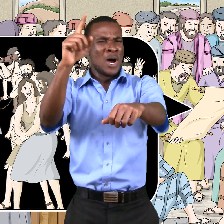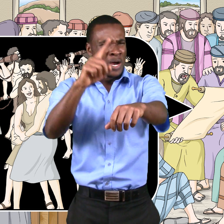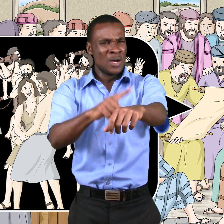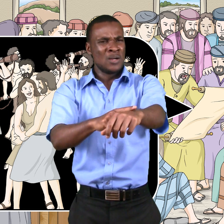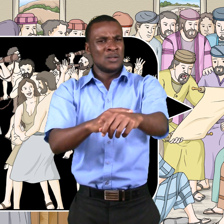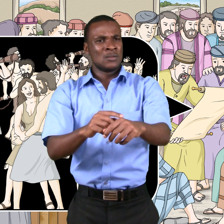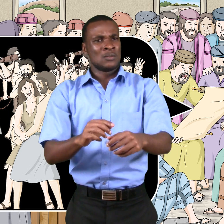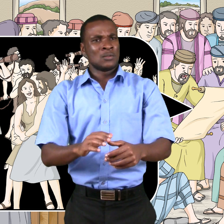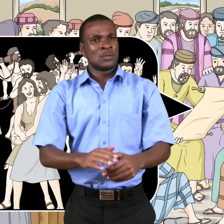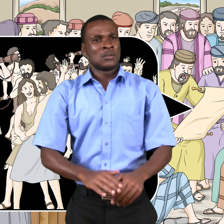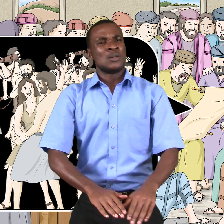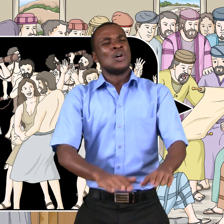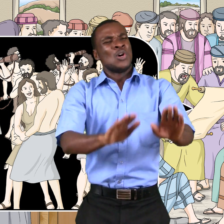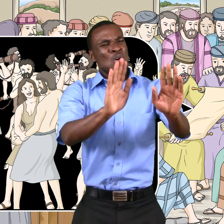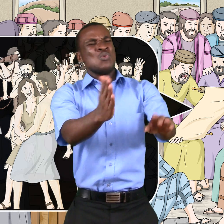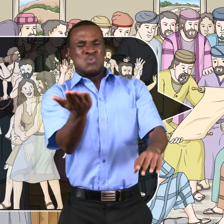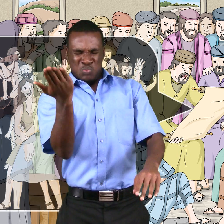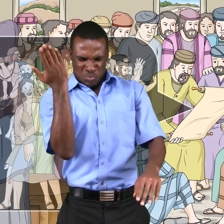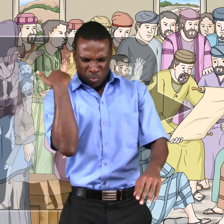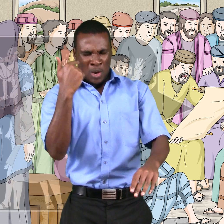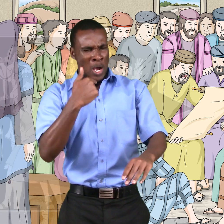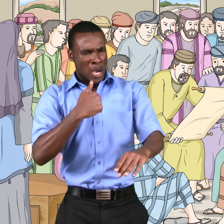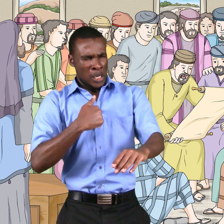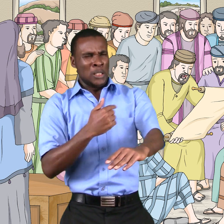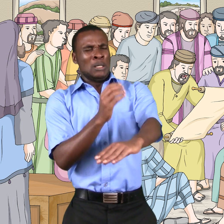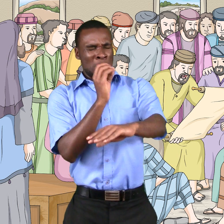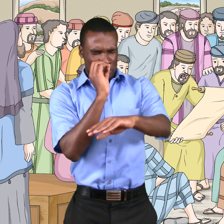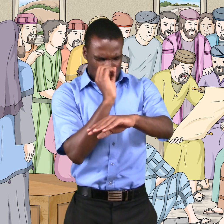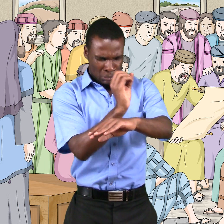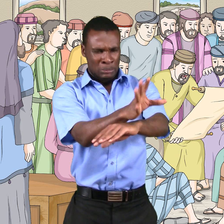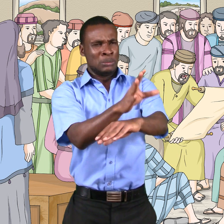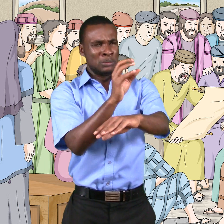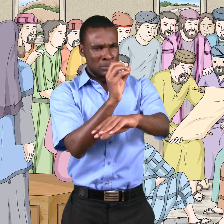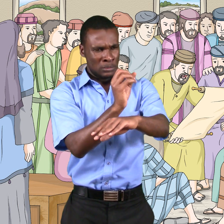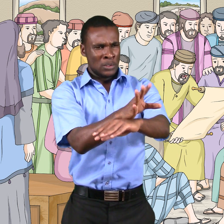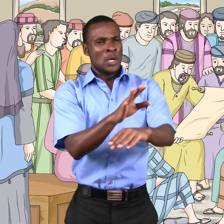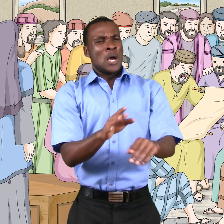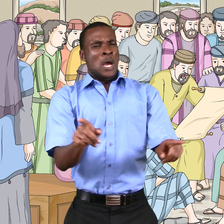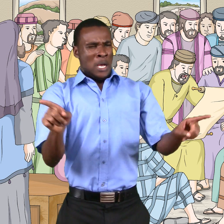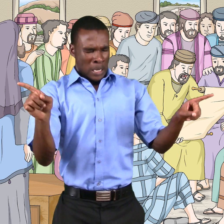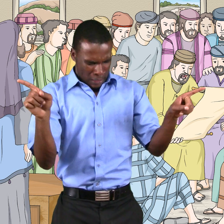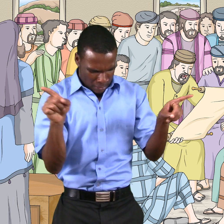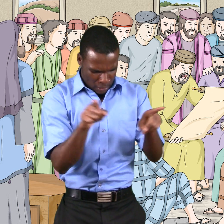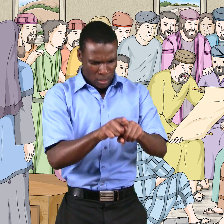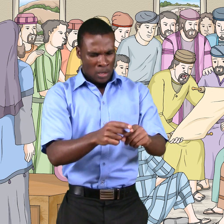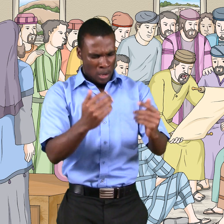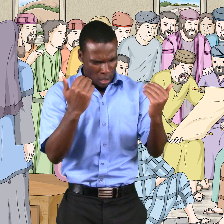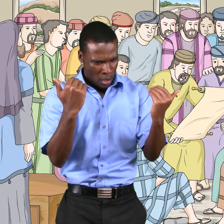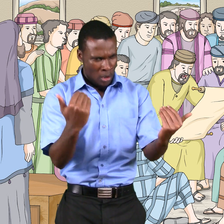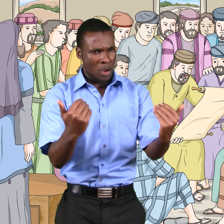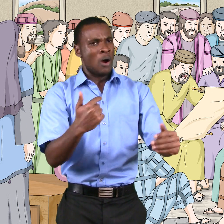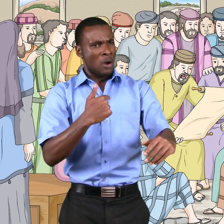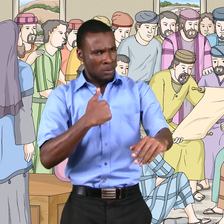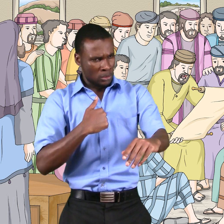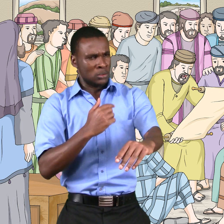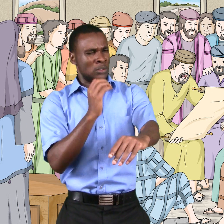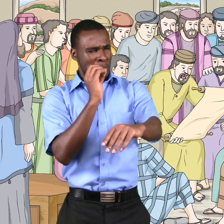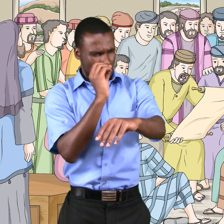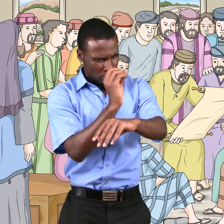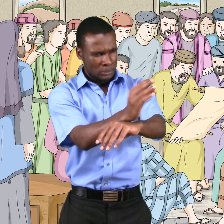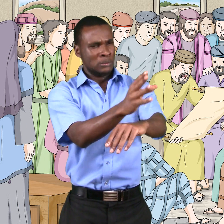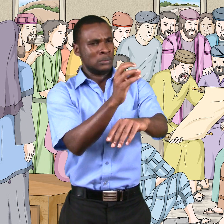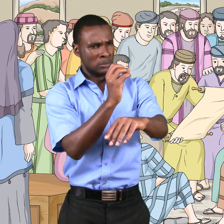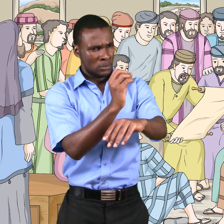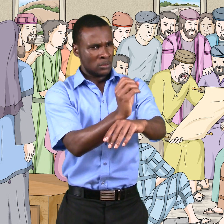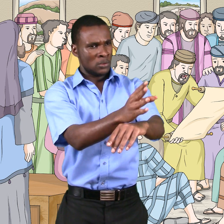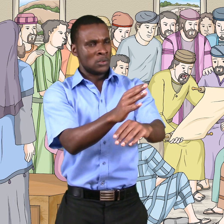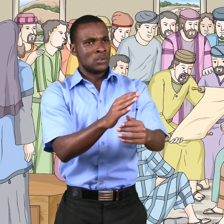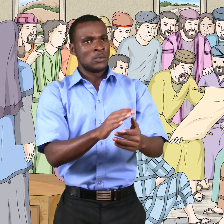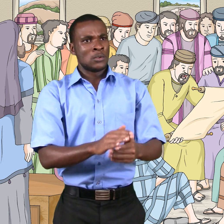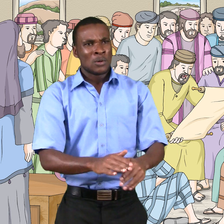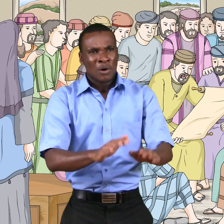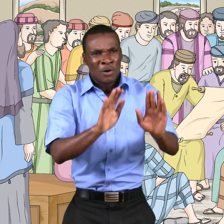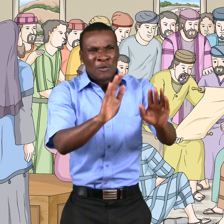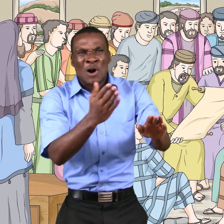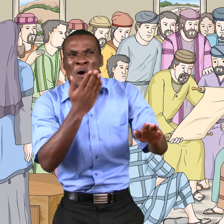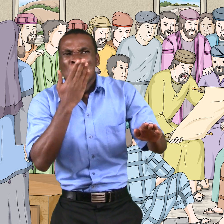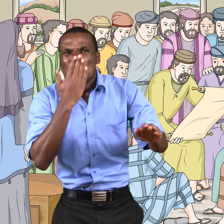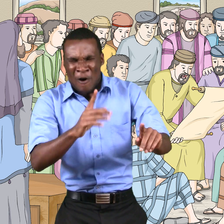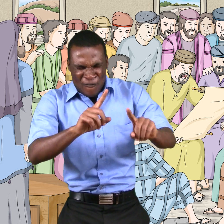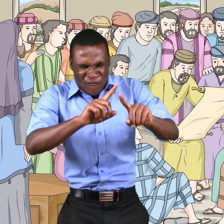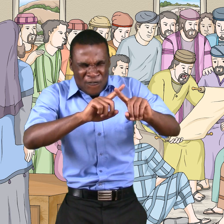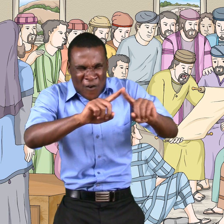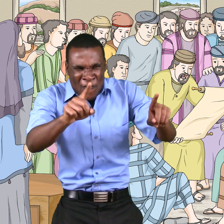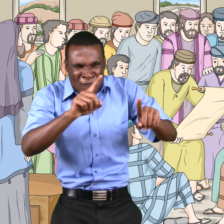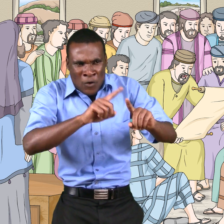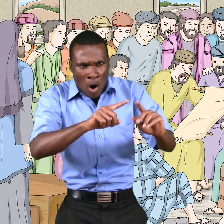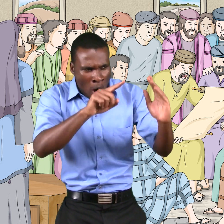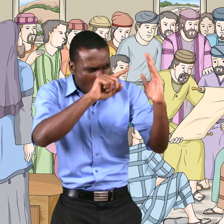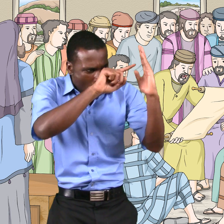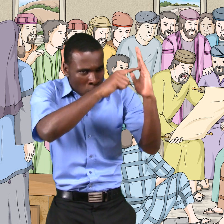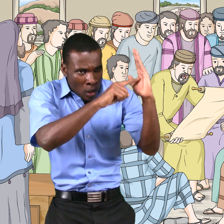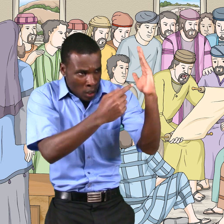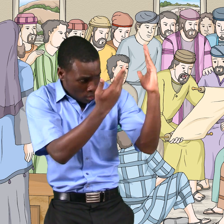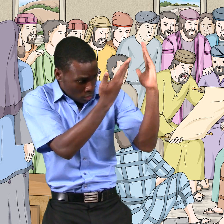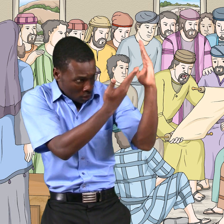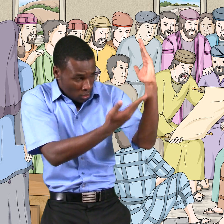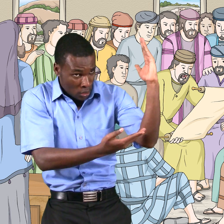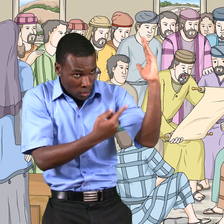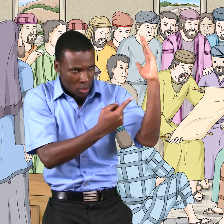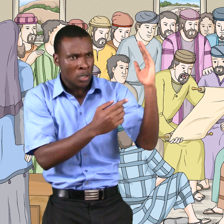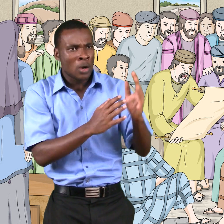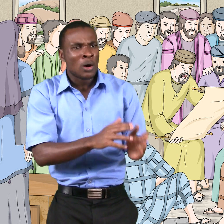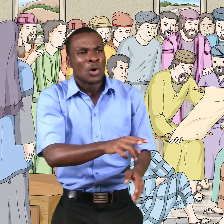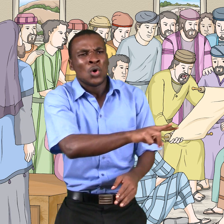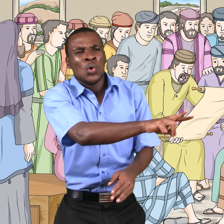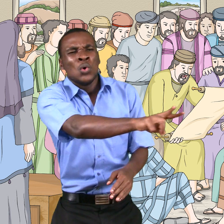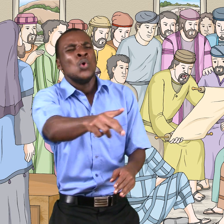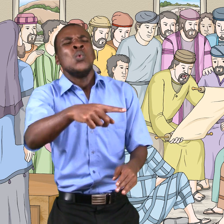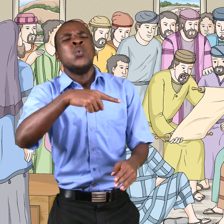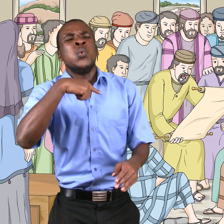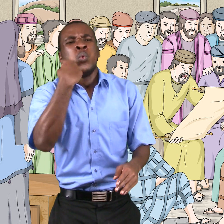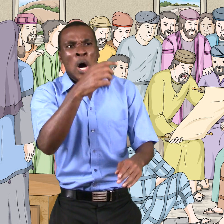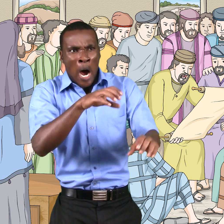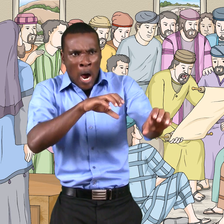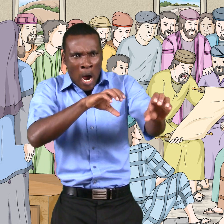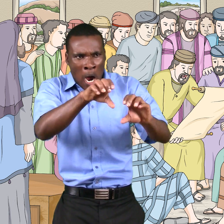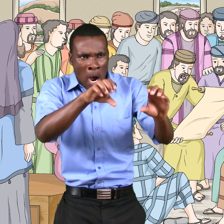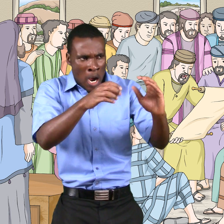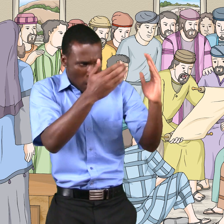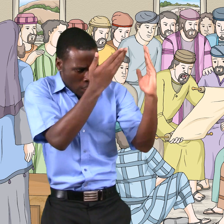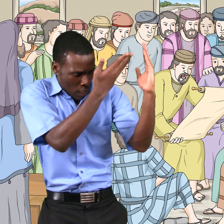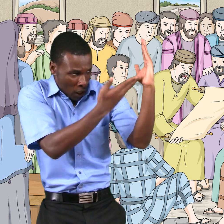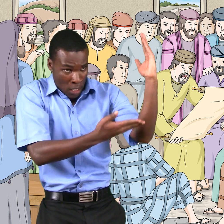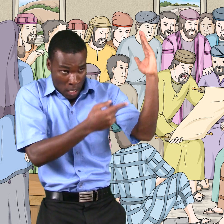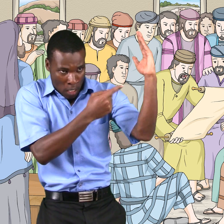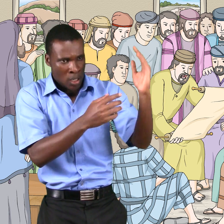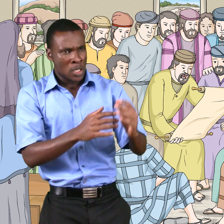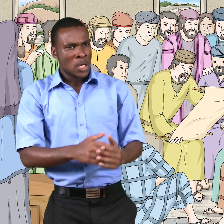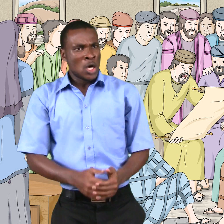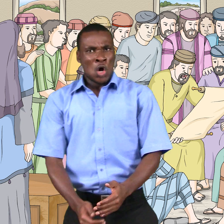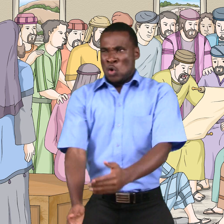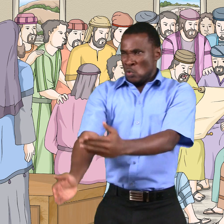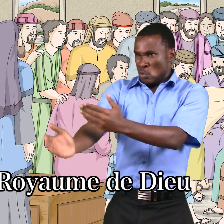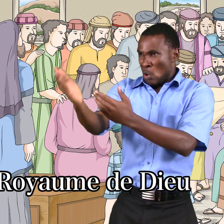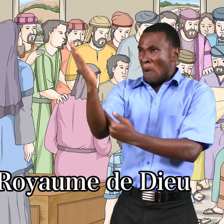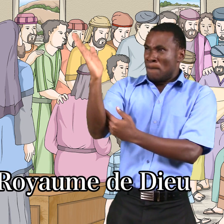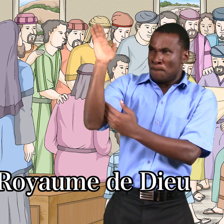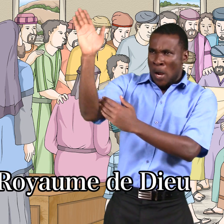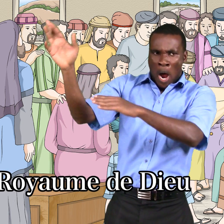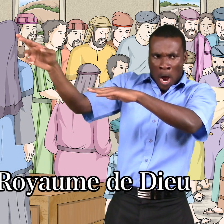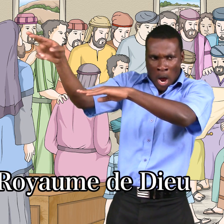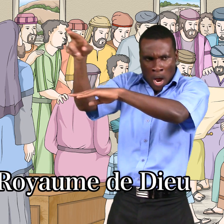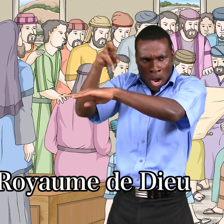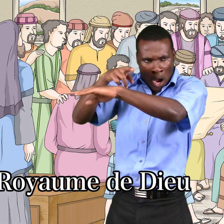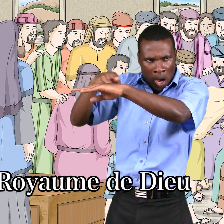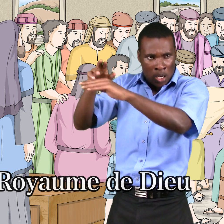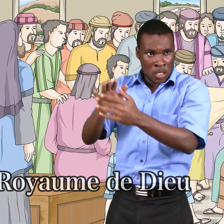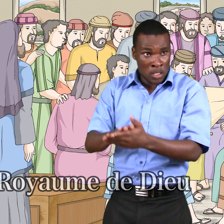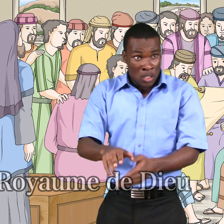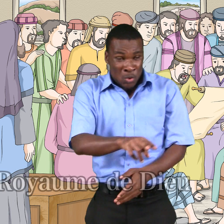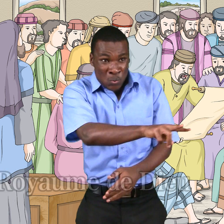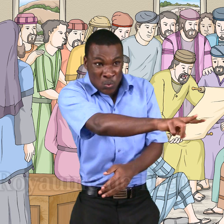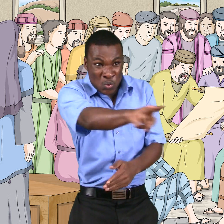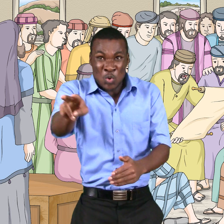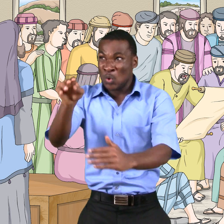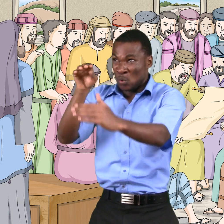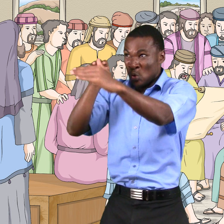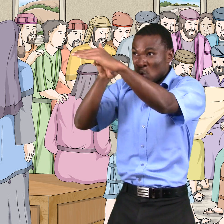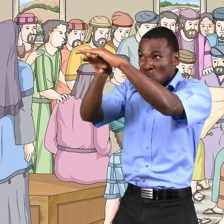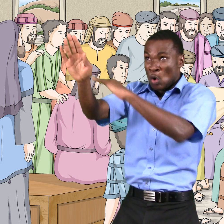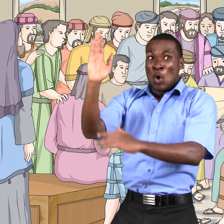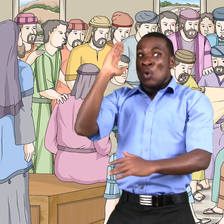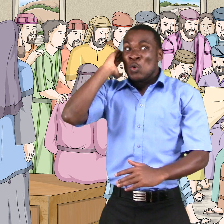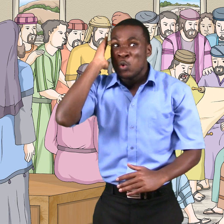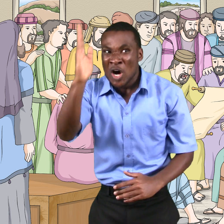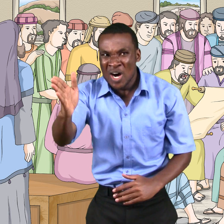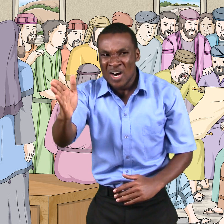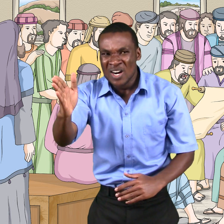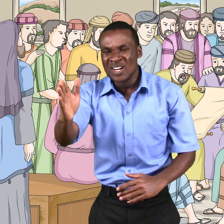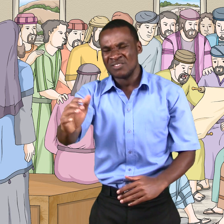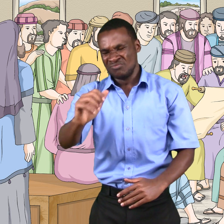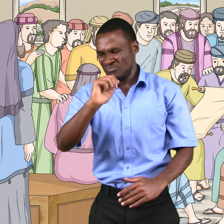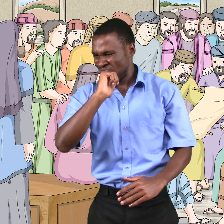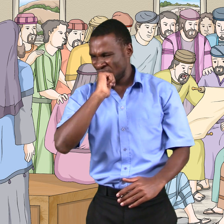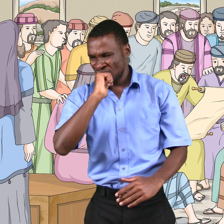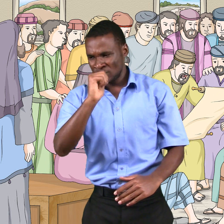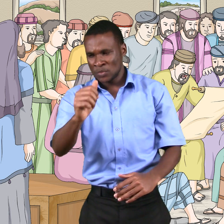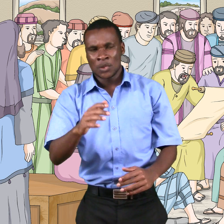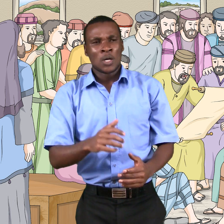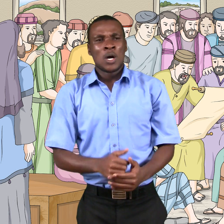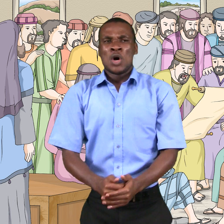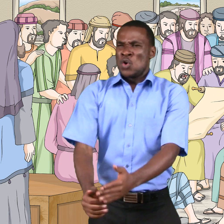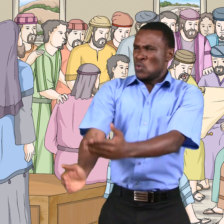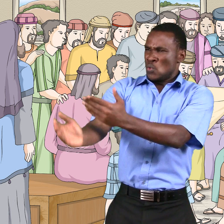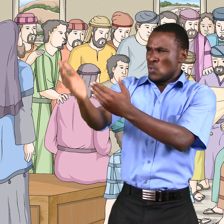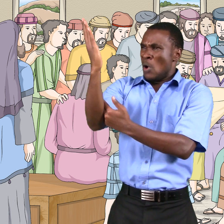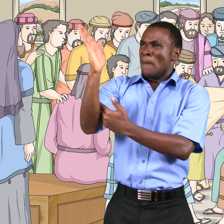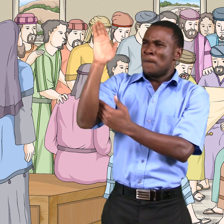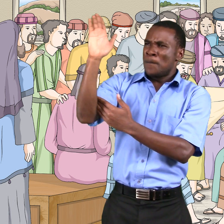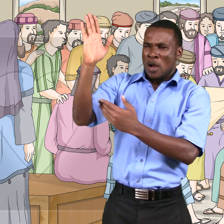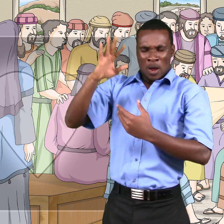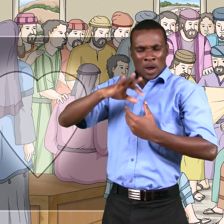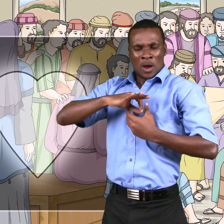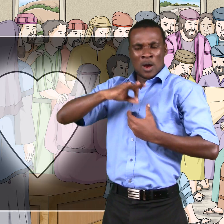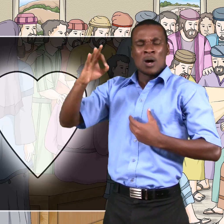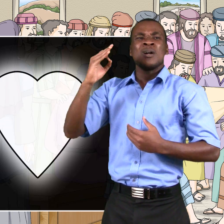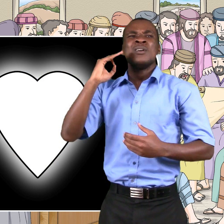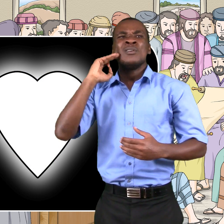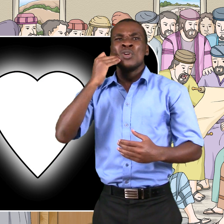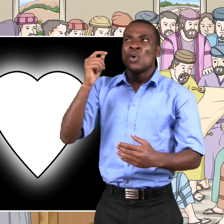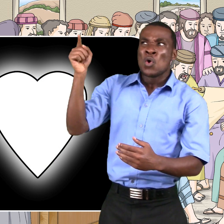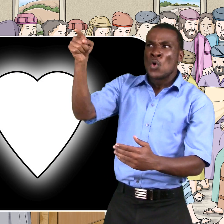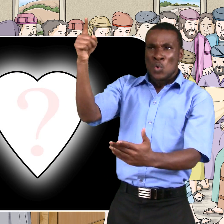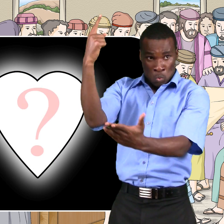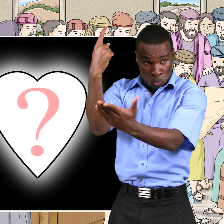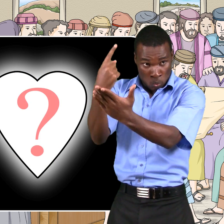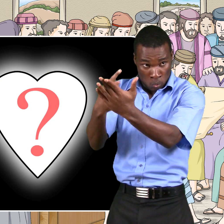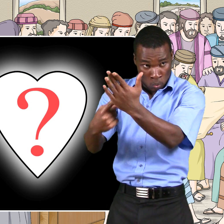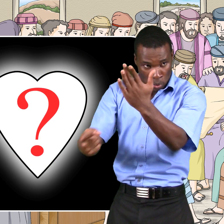I warn you, as I did before, that those who practice such things will not inherit the kingdom of God.